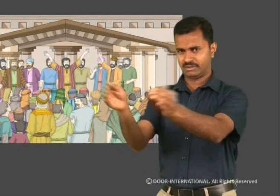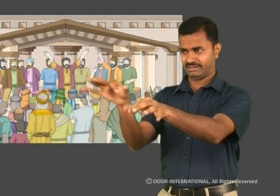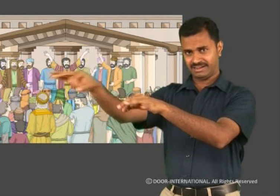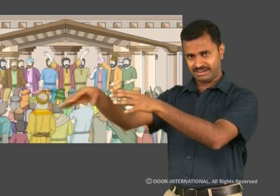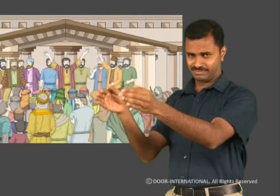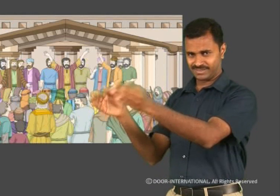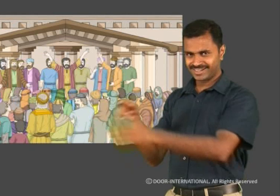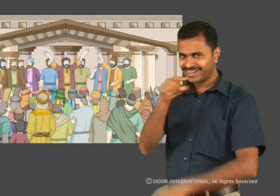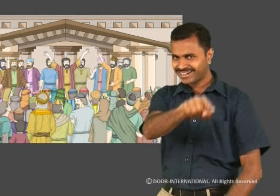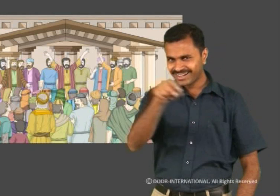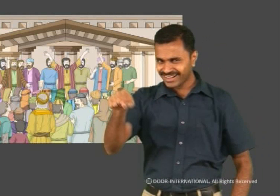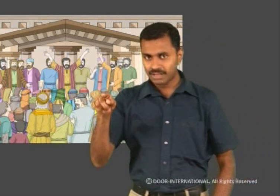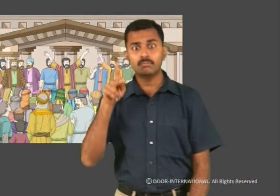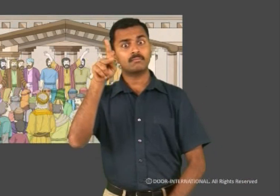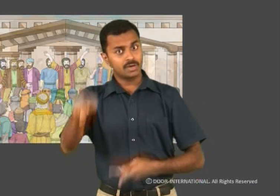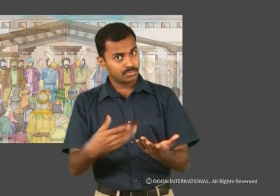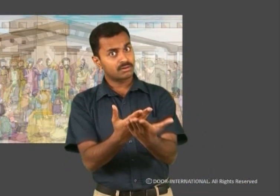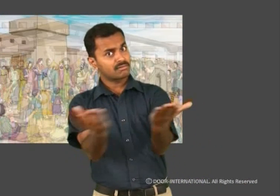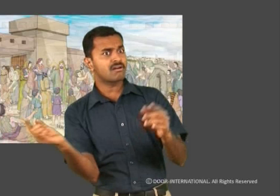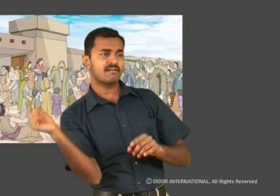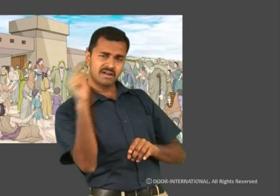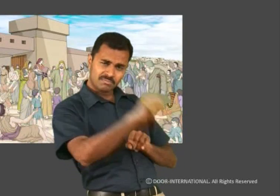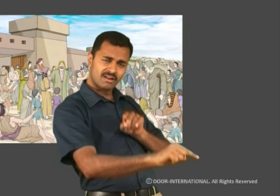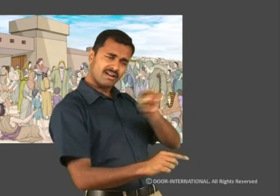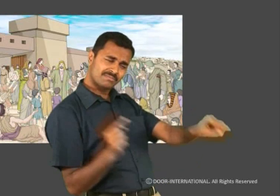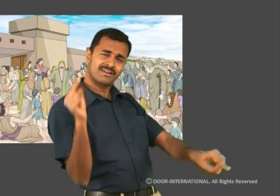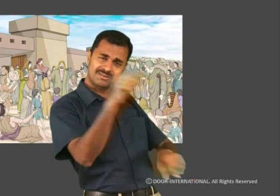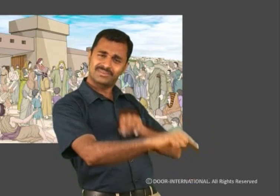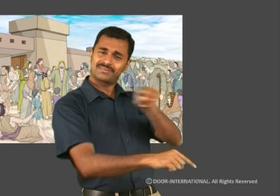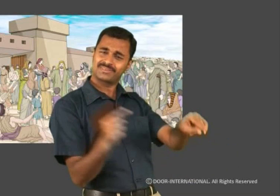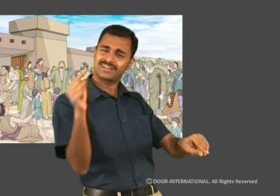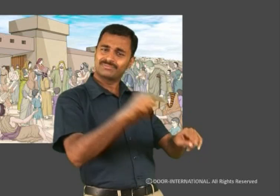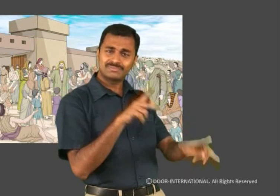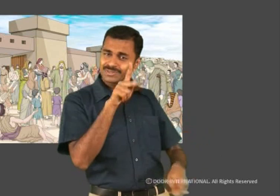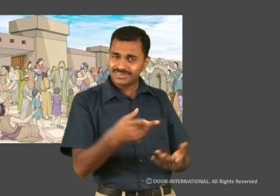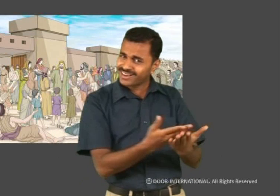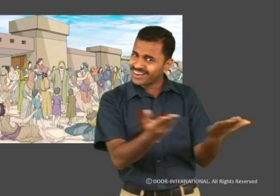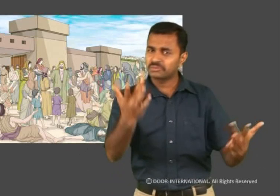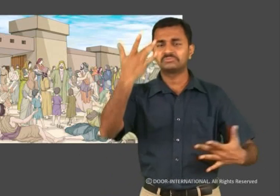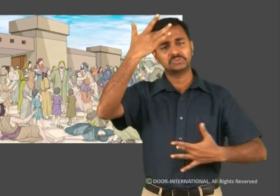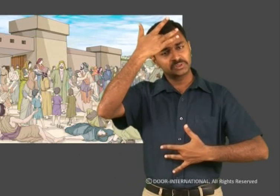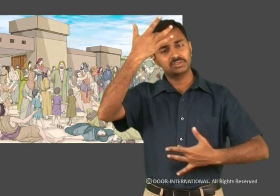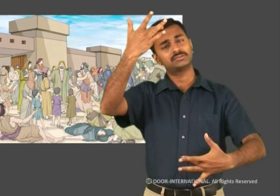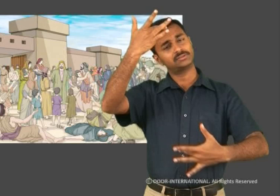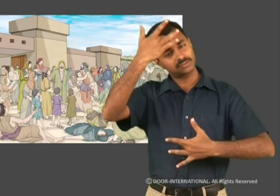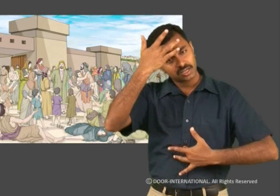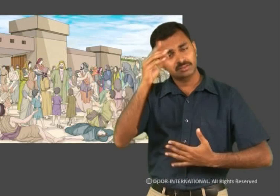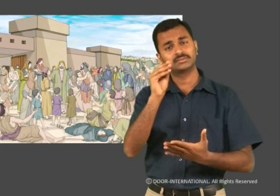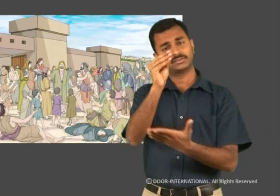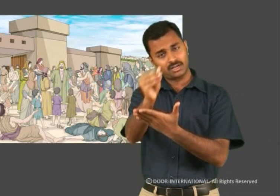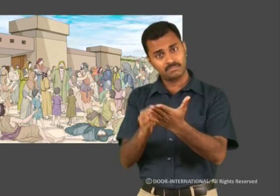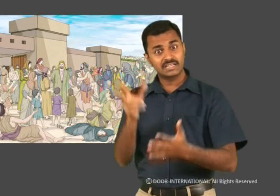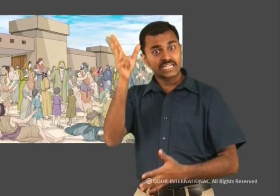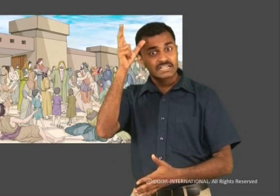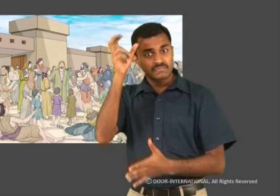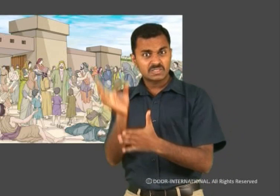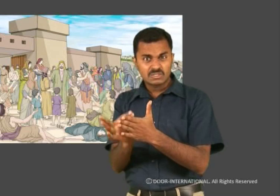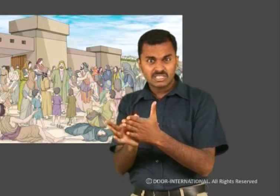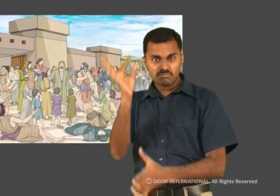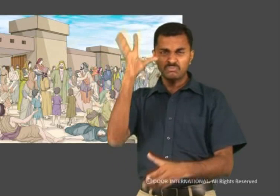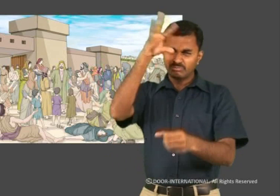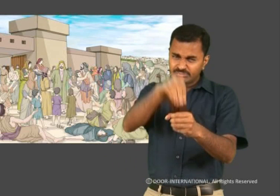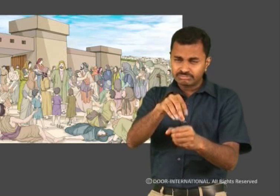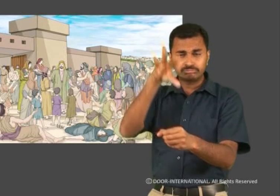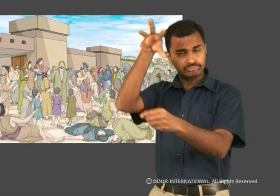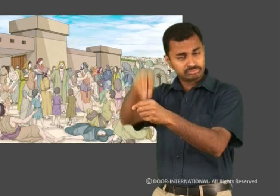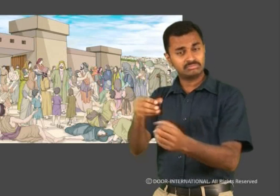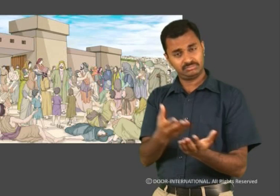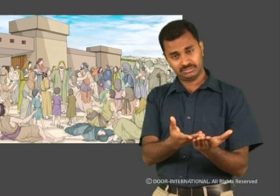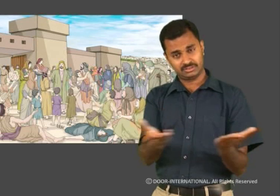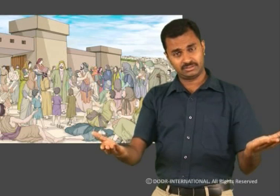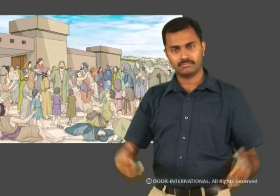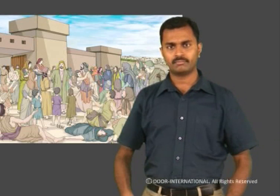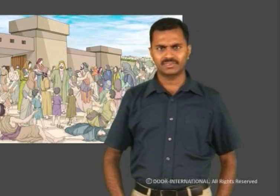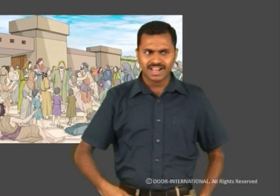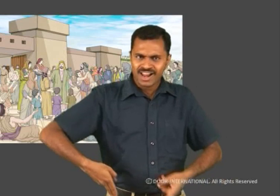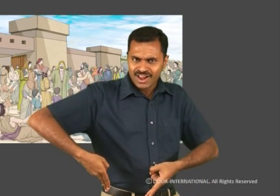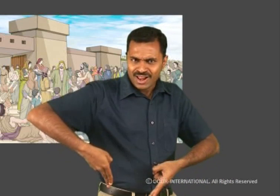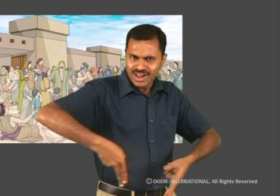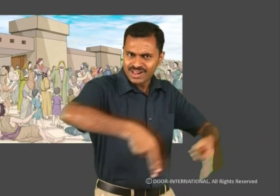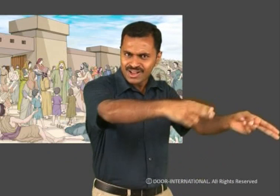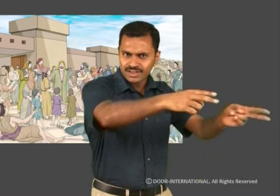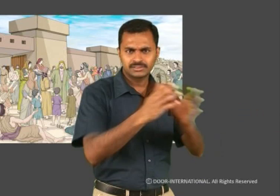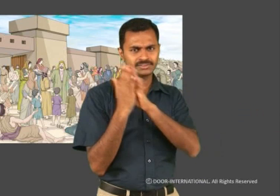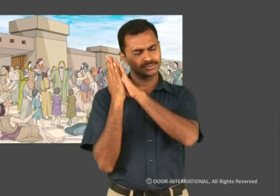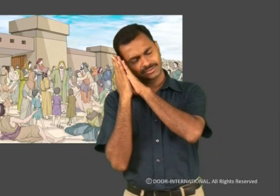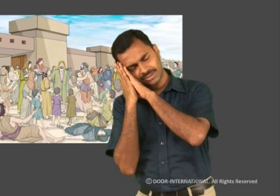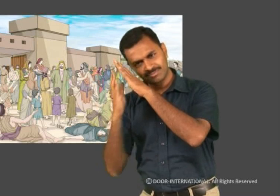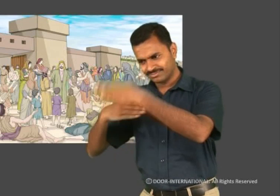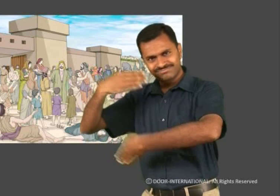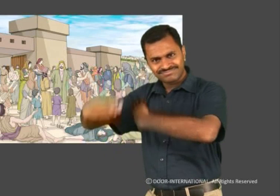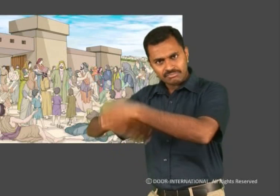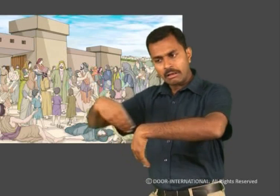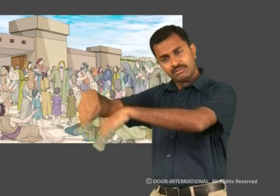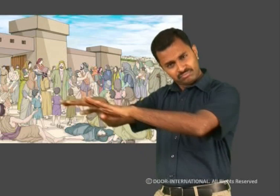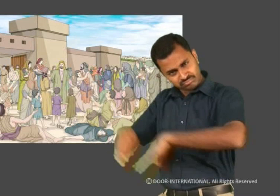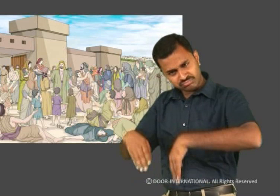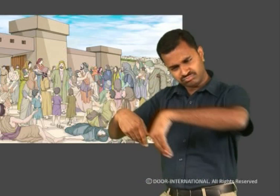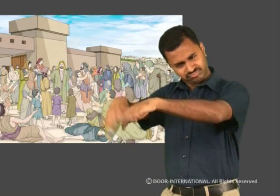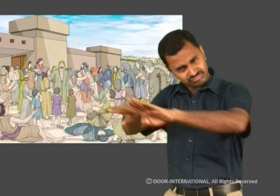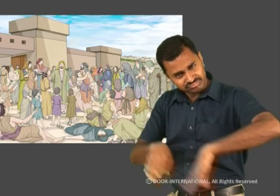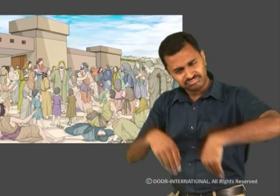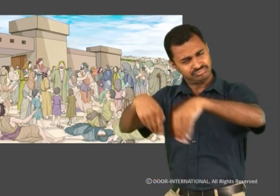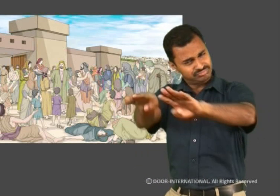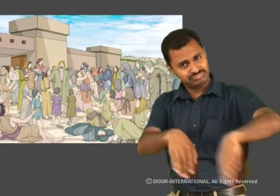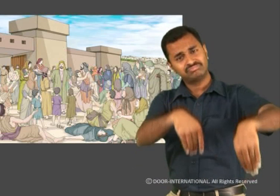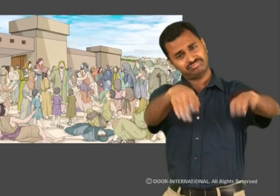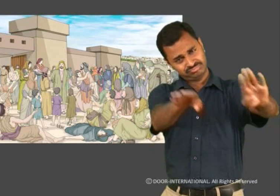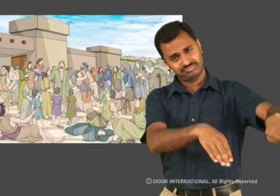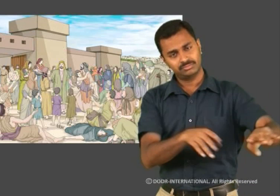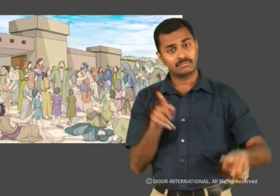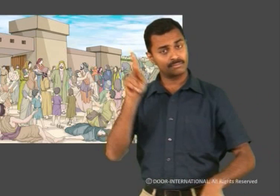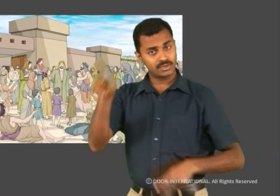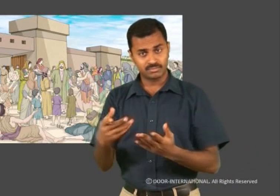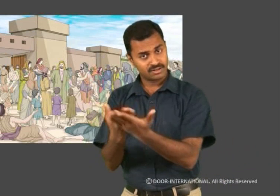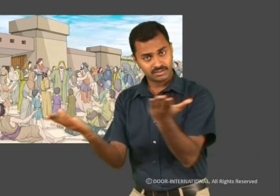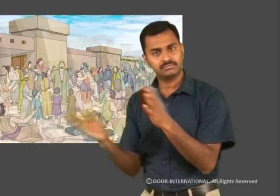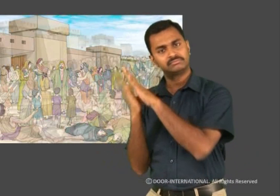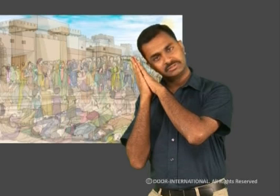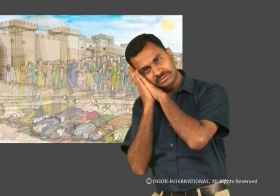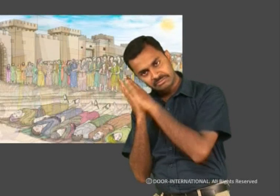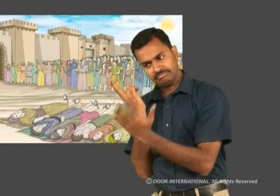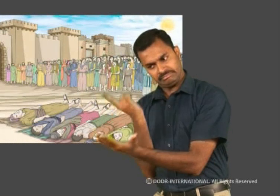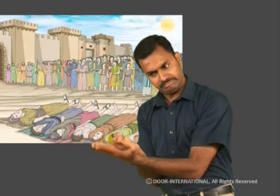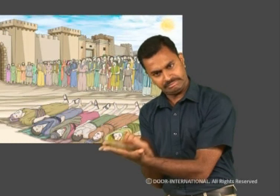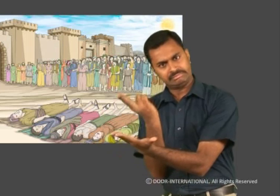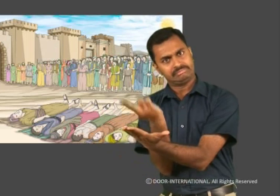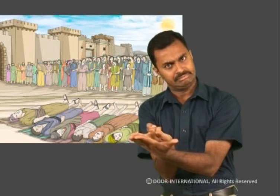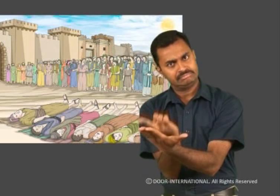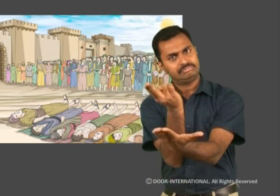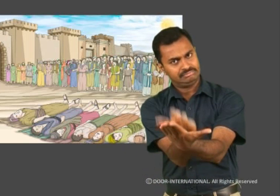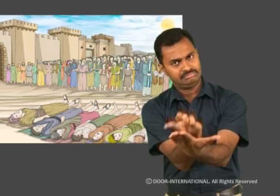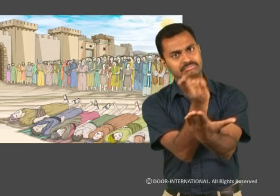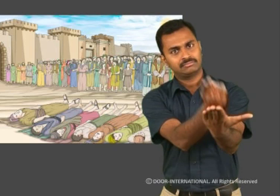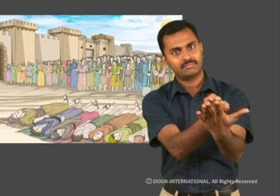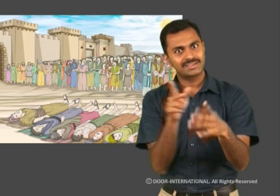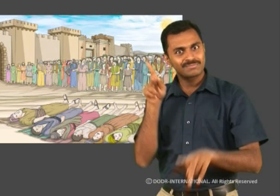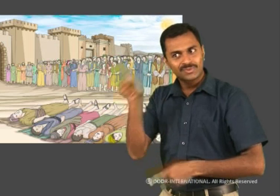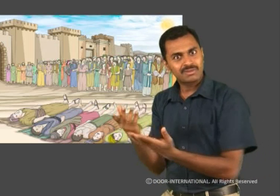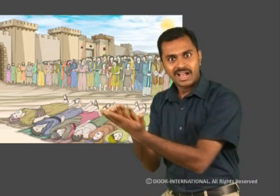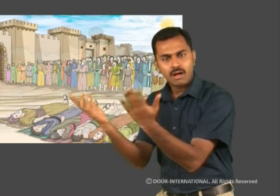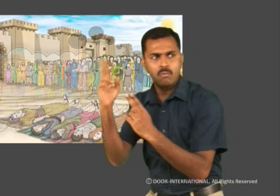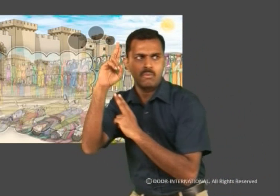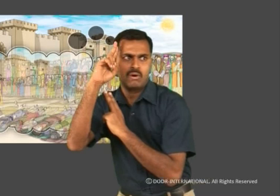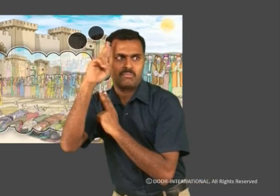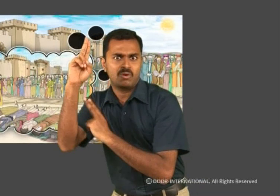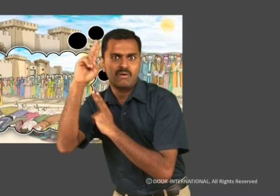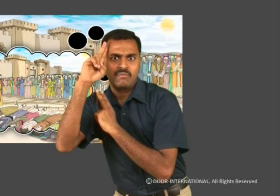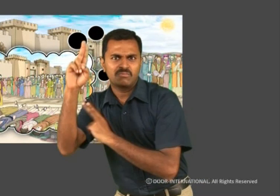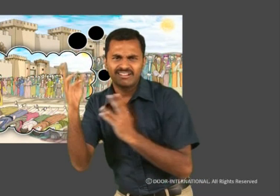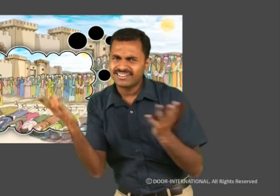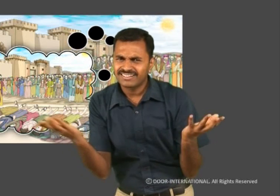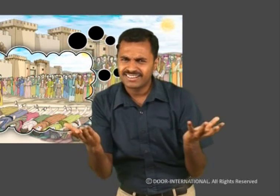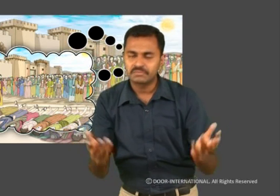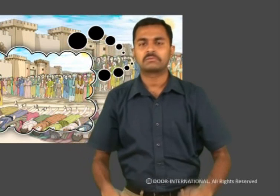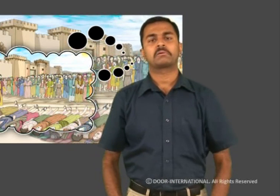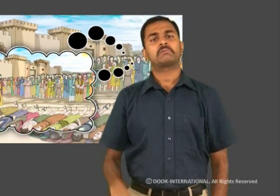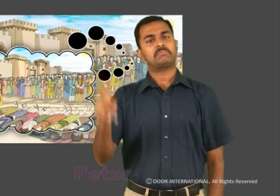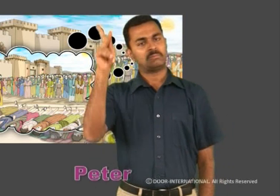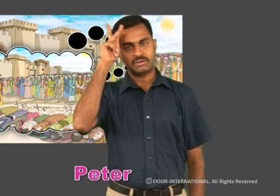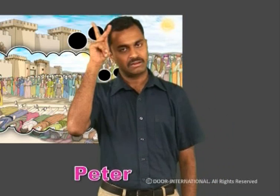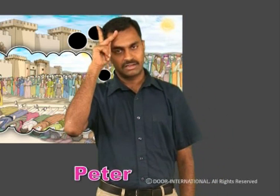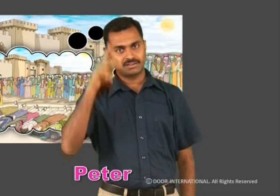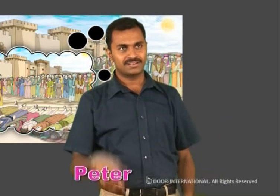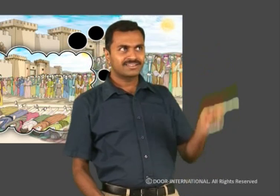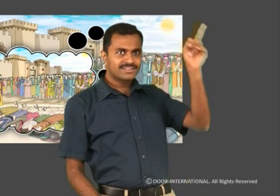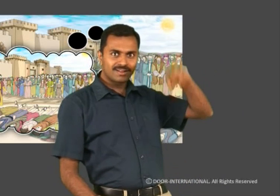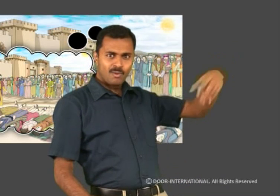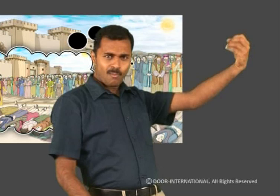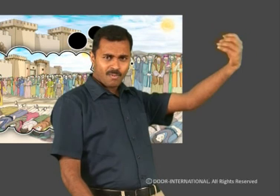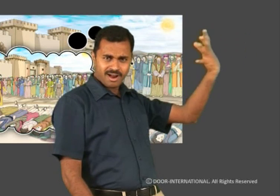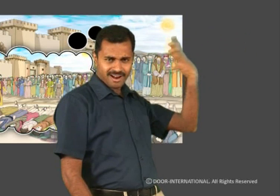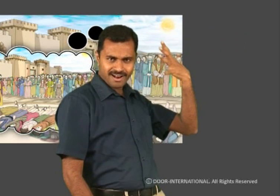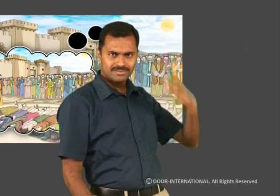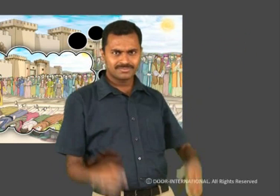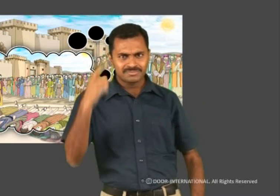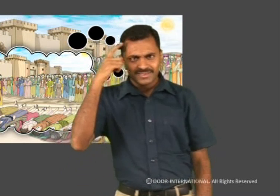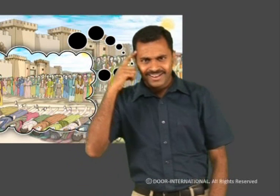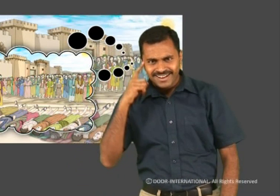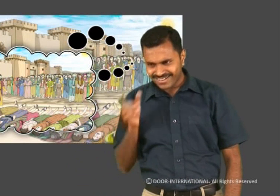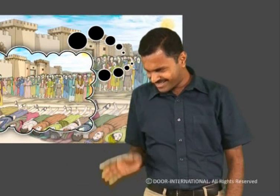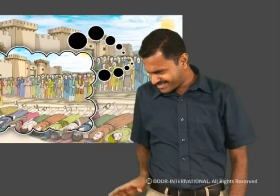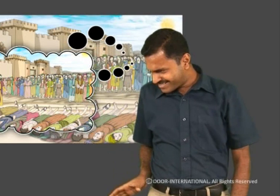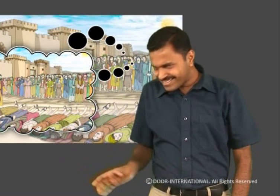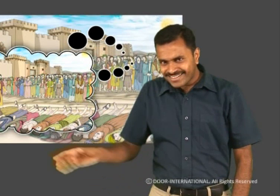As a result, people brought the sick into the streets and laid them on cots and mats, so that at least Peter’s shadow might fall on some of them as he passed by.